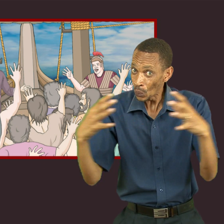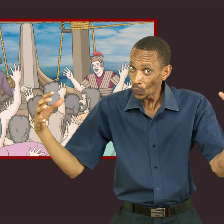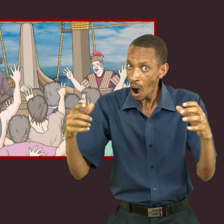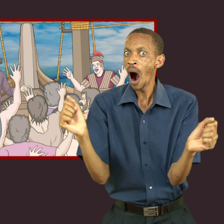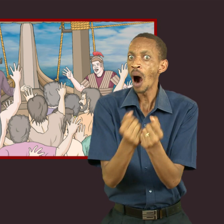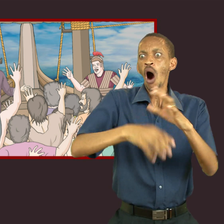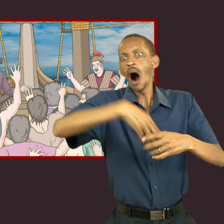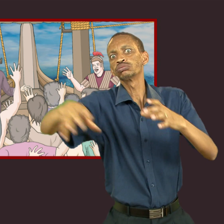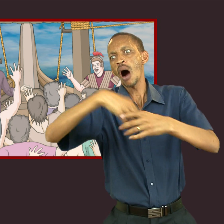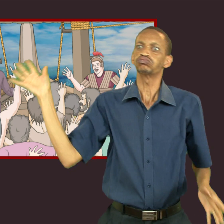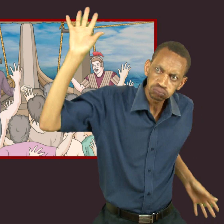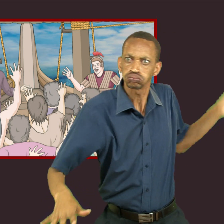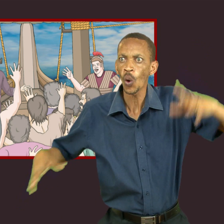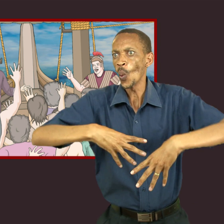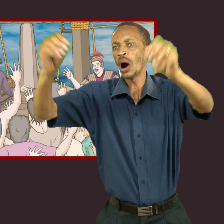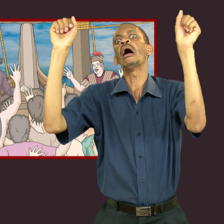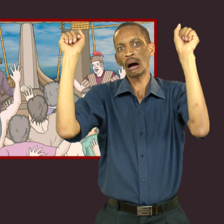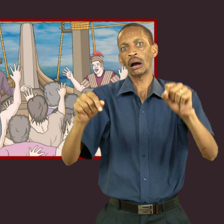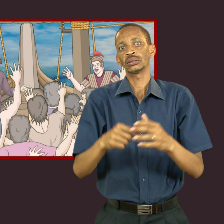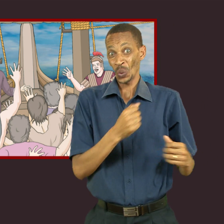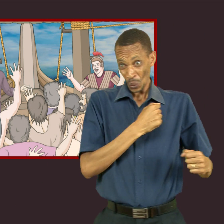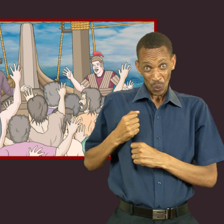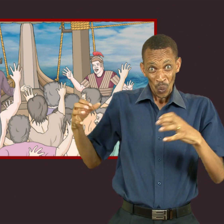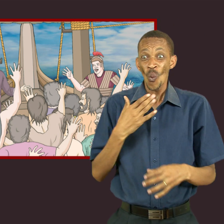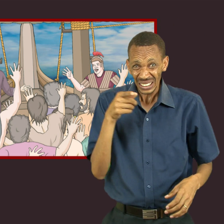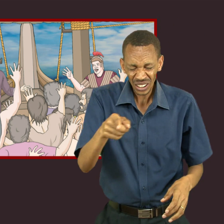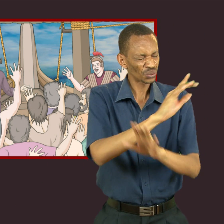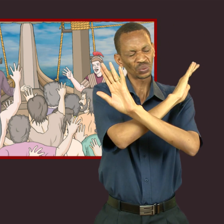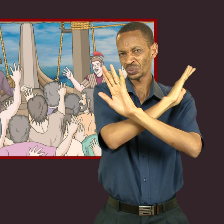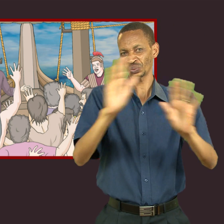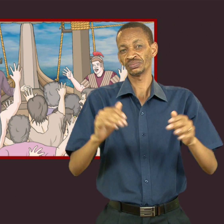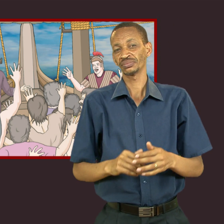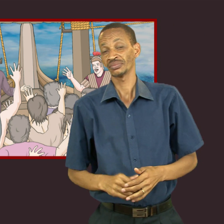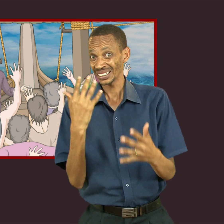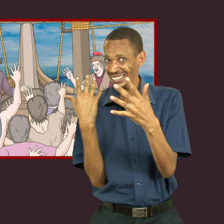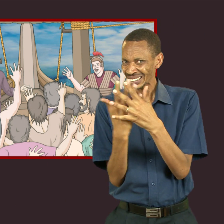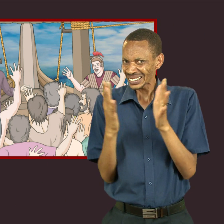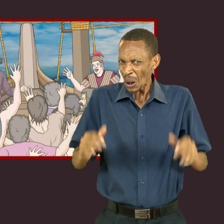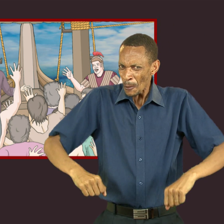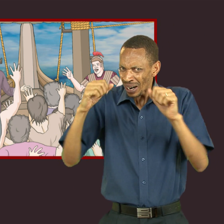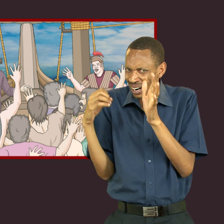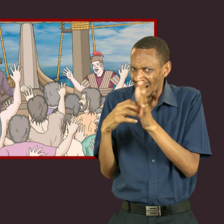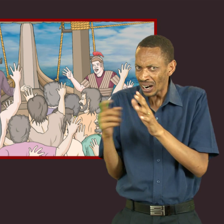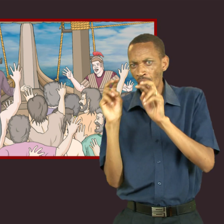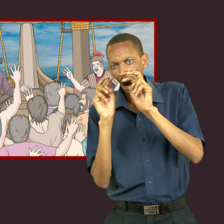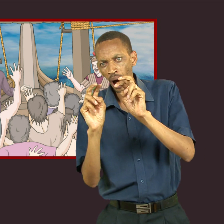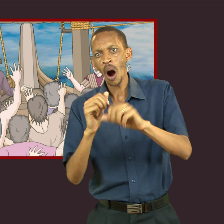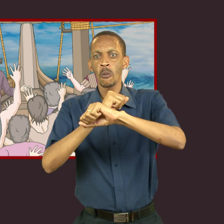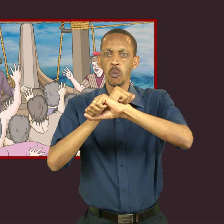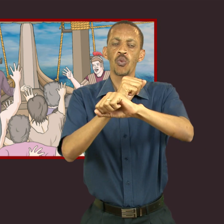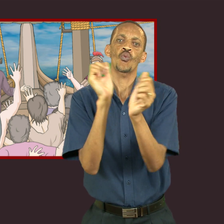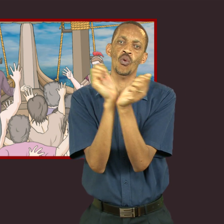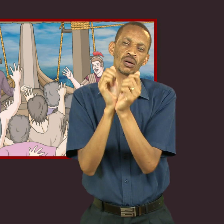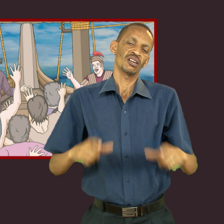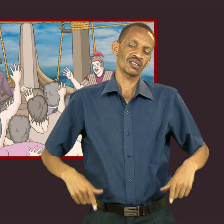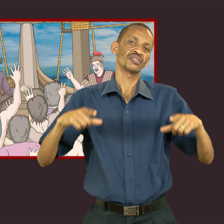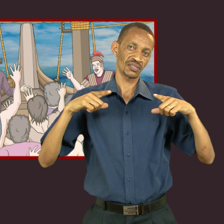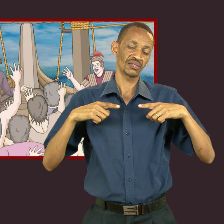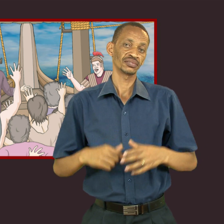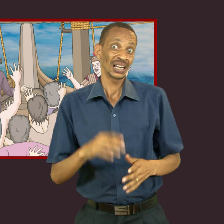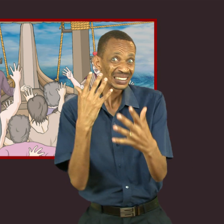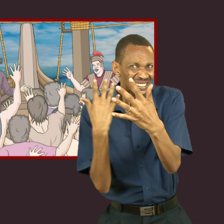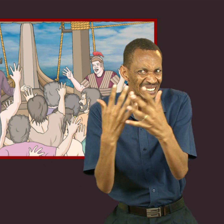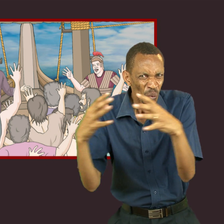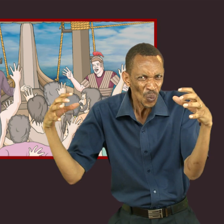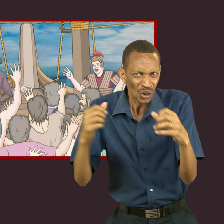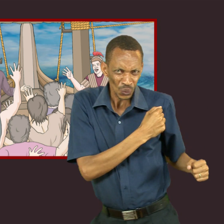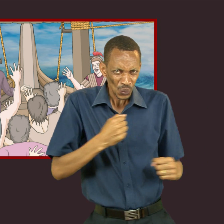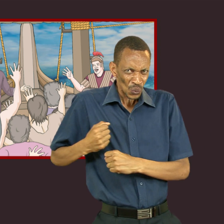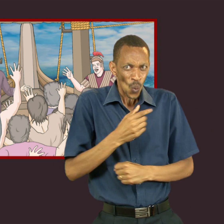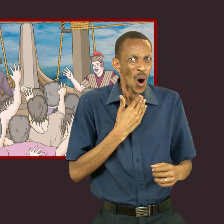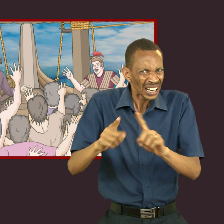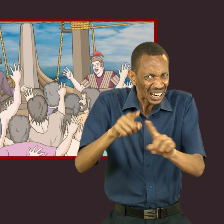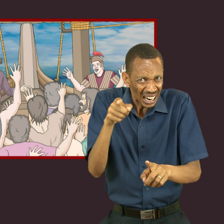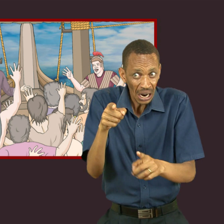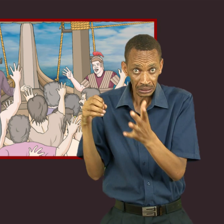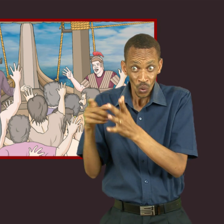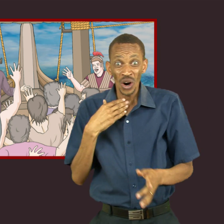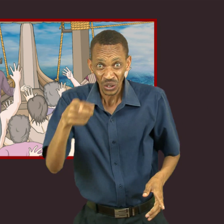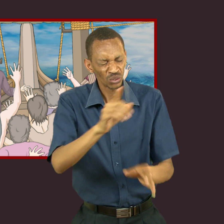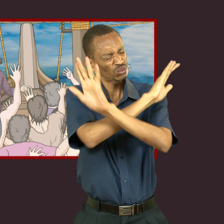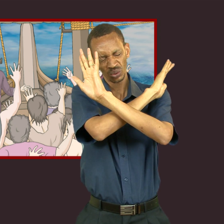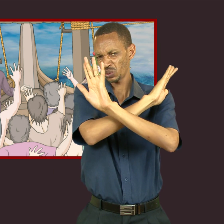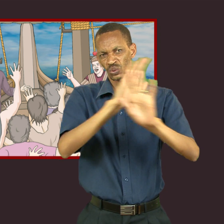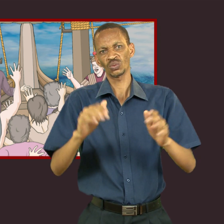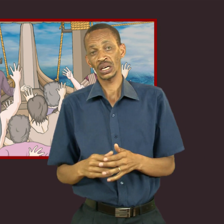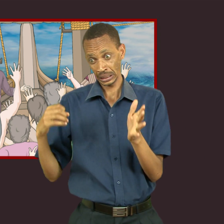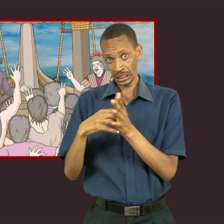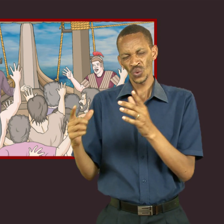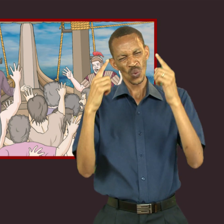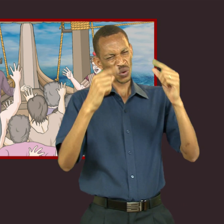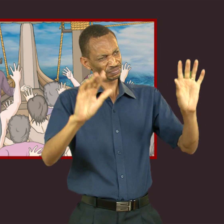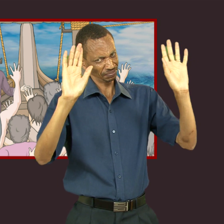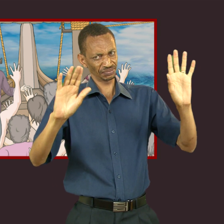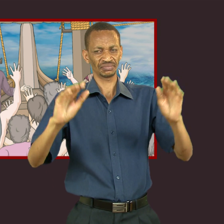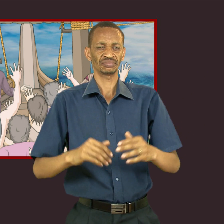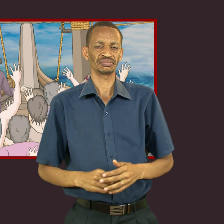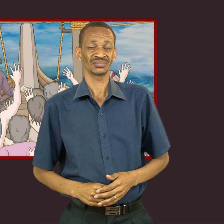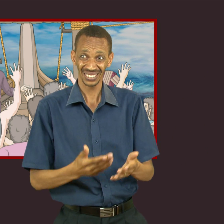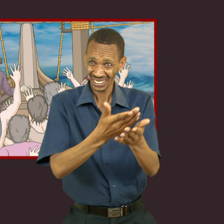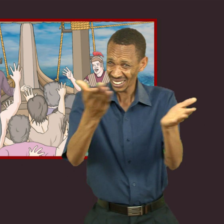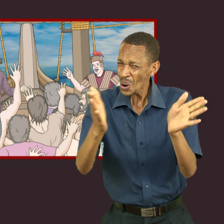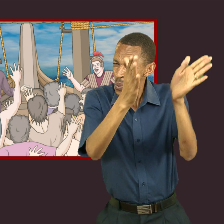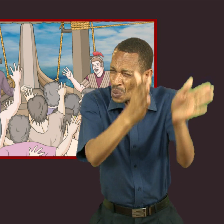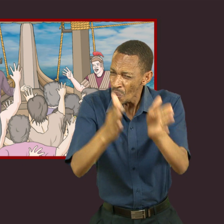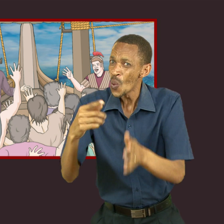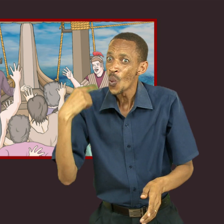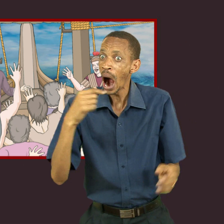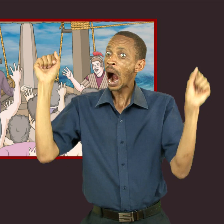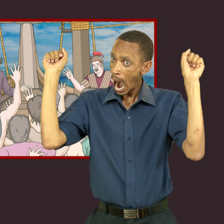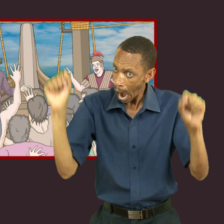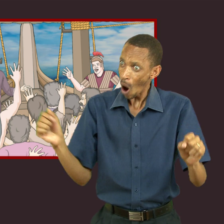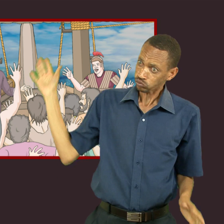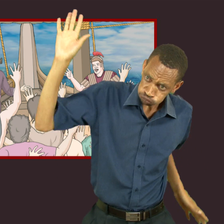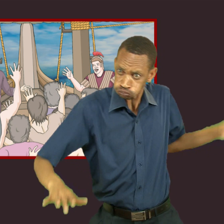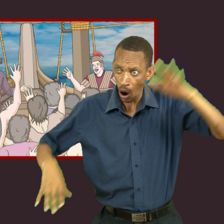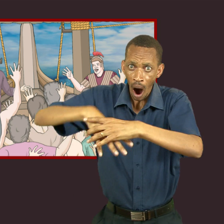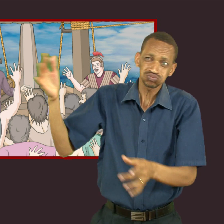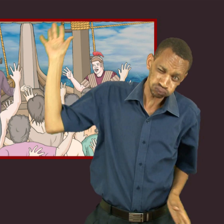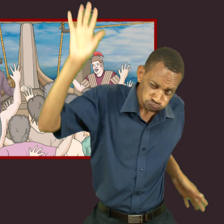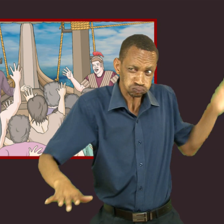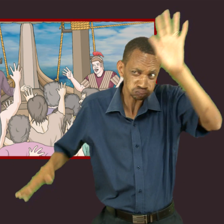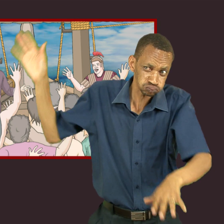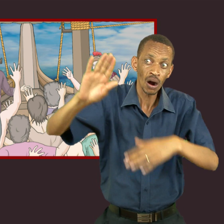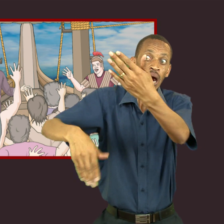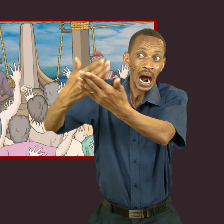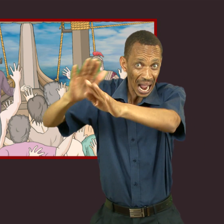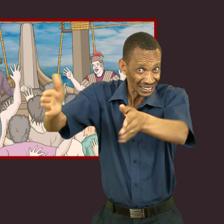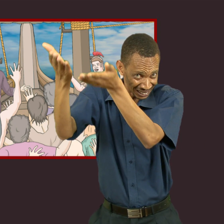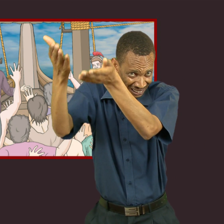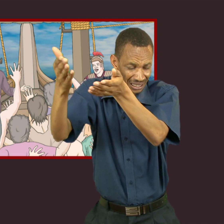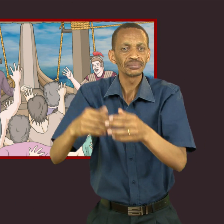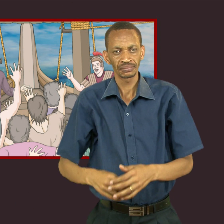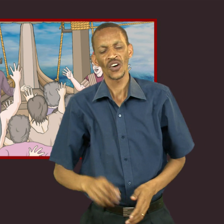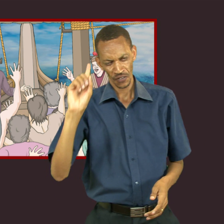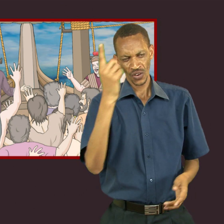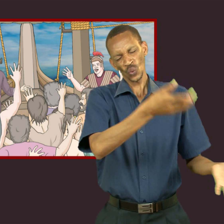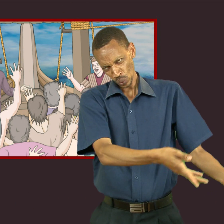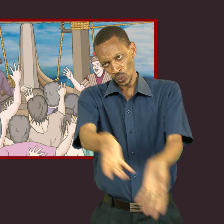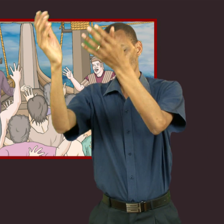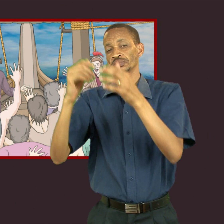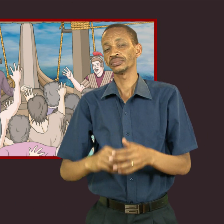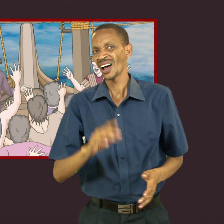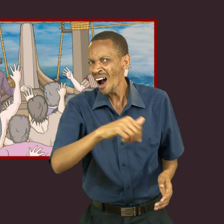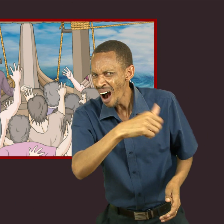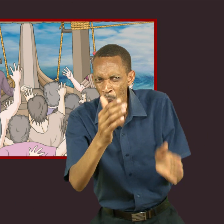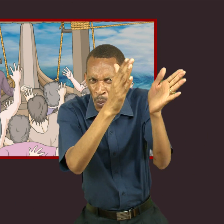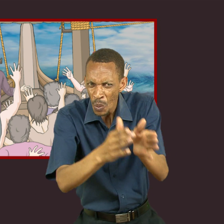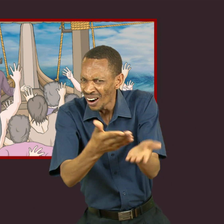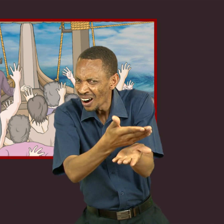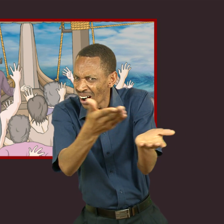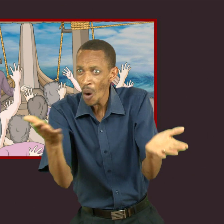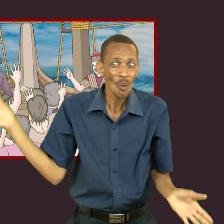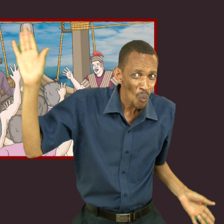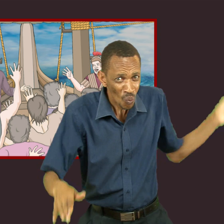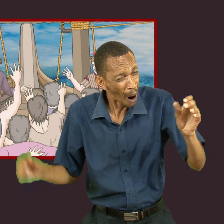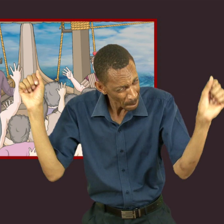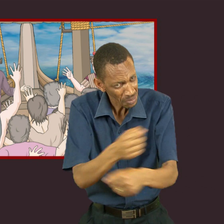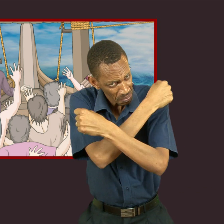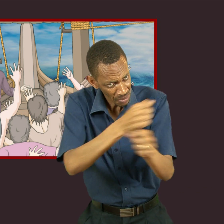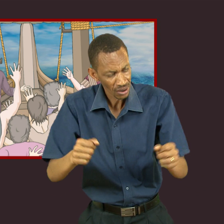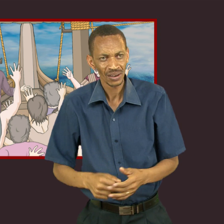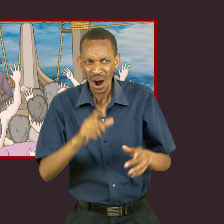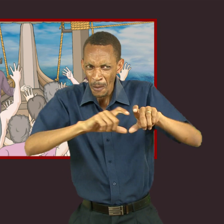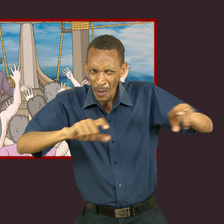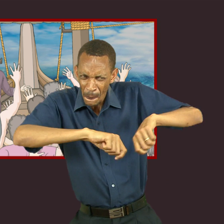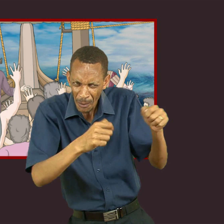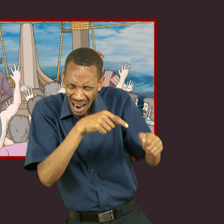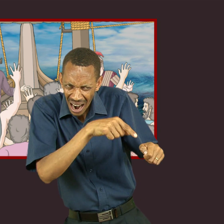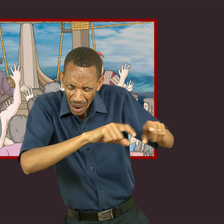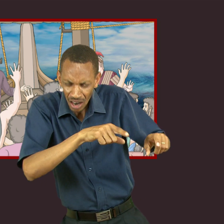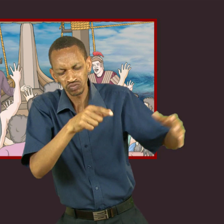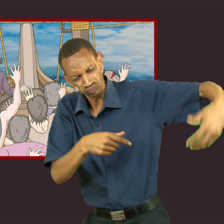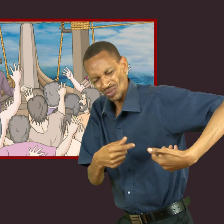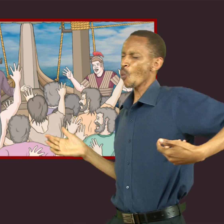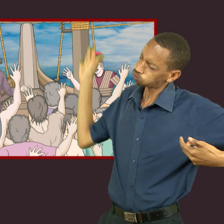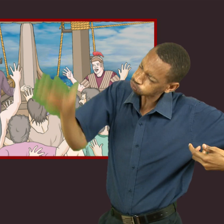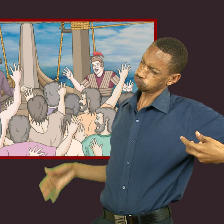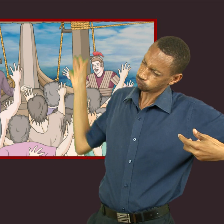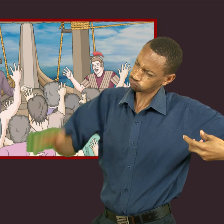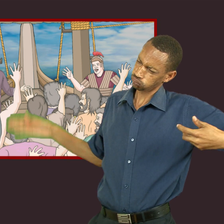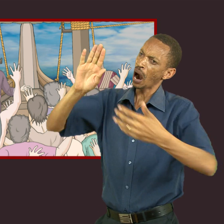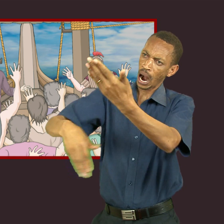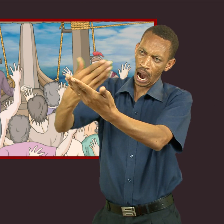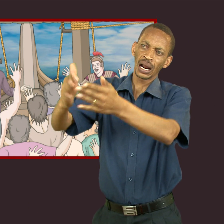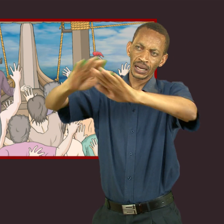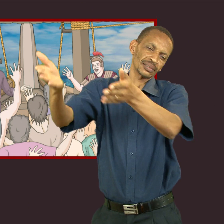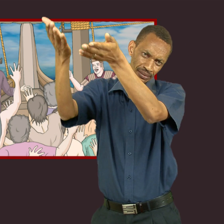The soldiers planned to kill the prisoners so none of them could swim to freedom. But the centurion, wanting to spare Paul’s life, thwarted their plan. He commanded those who could swim to jump overboard first and get to land.